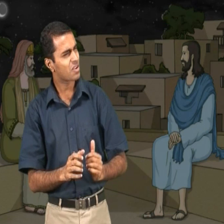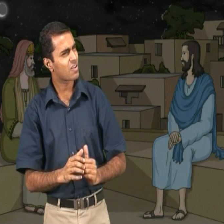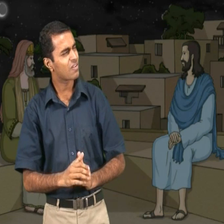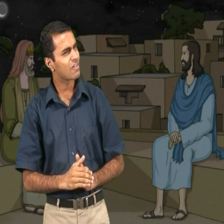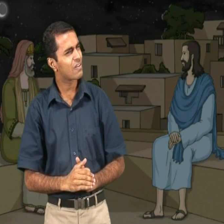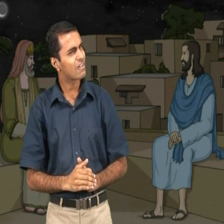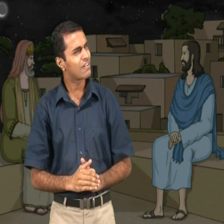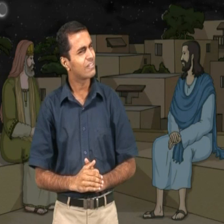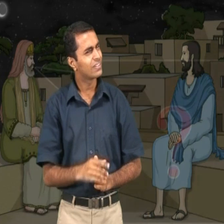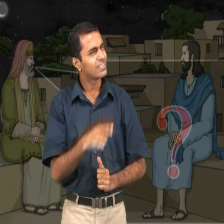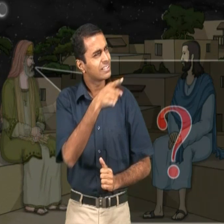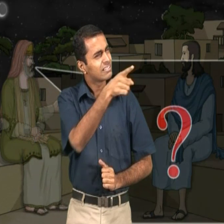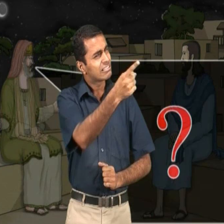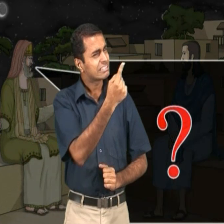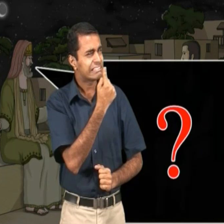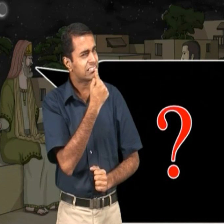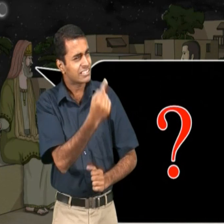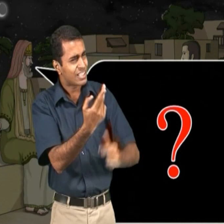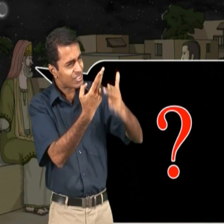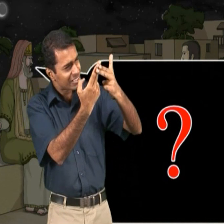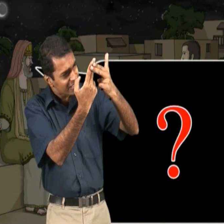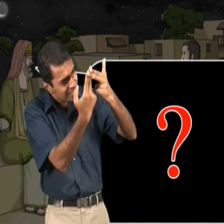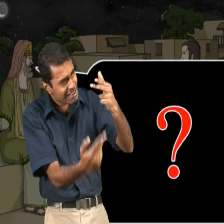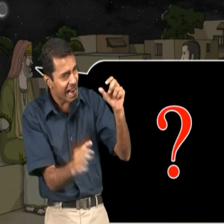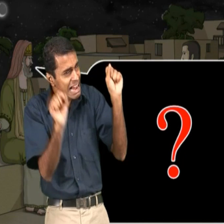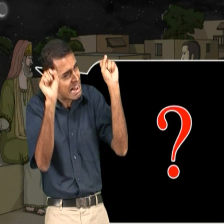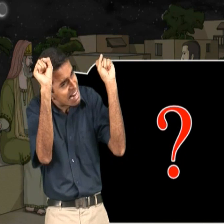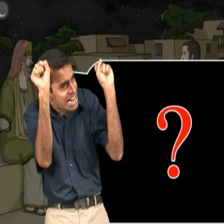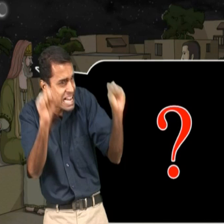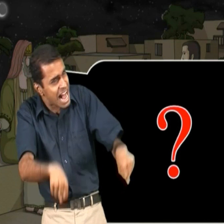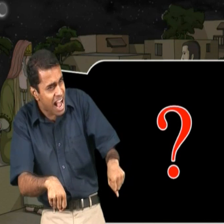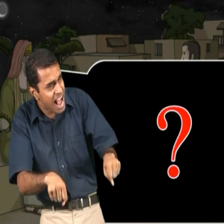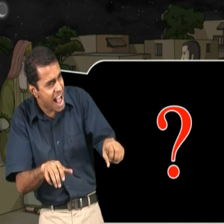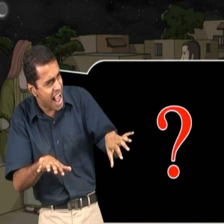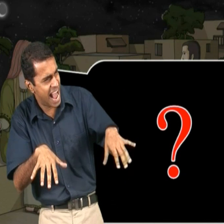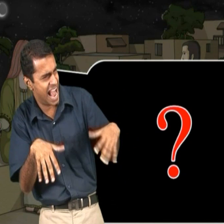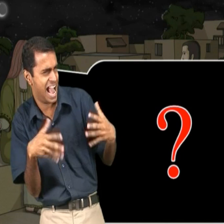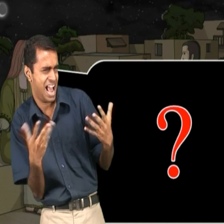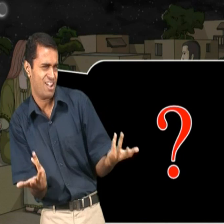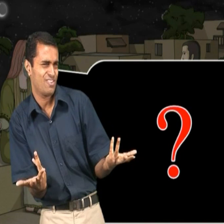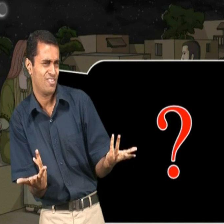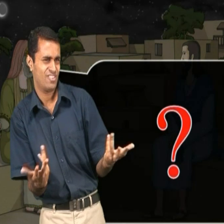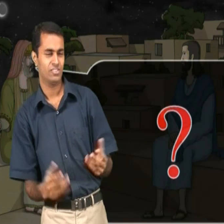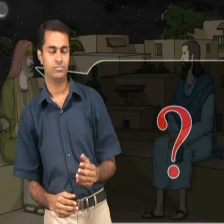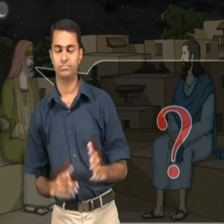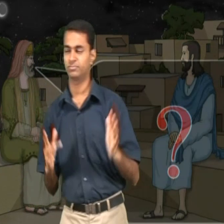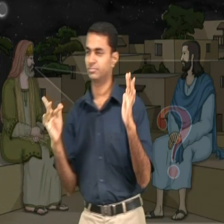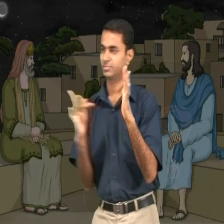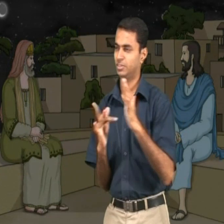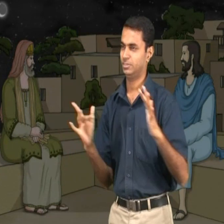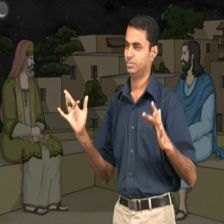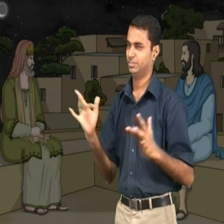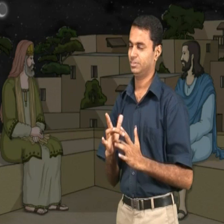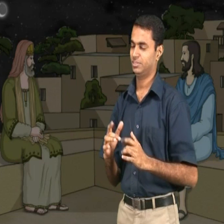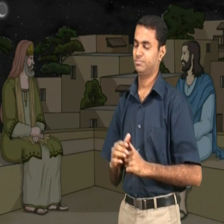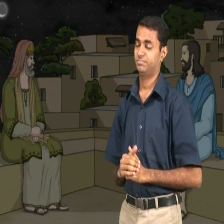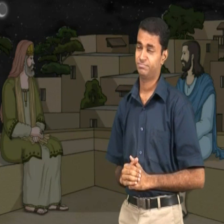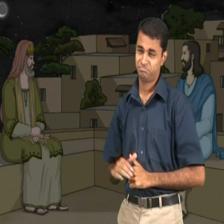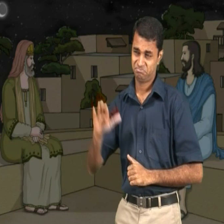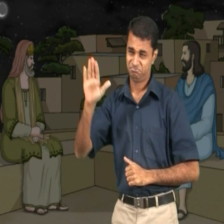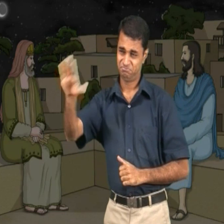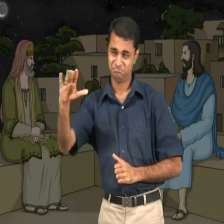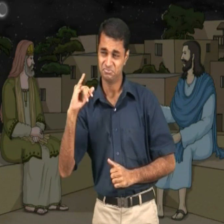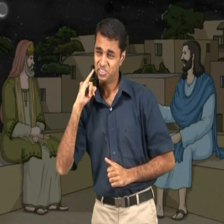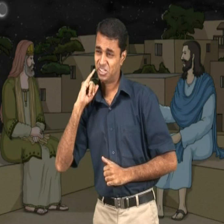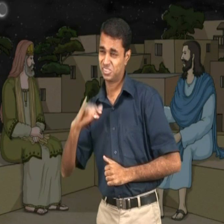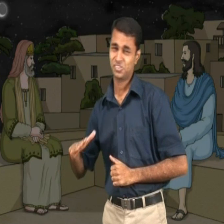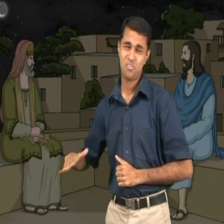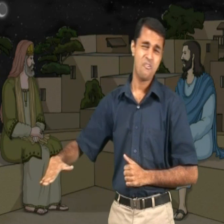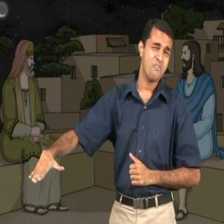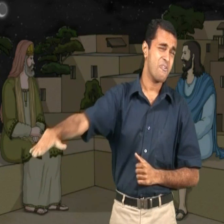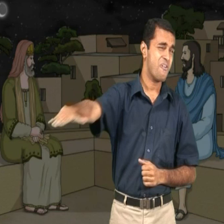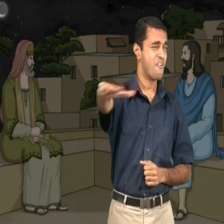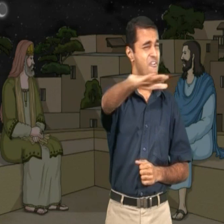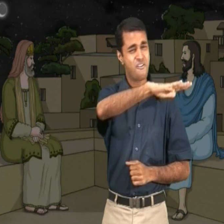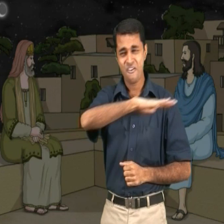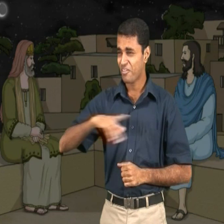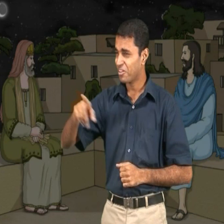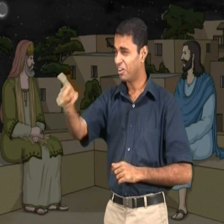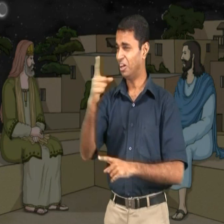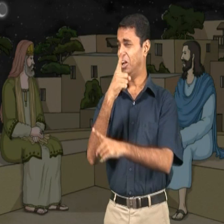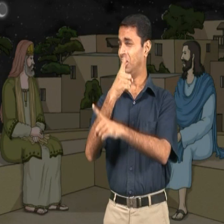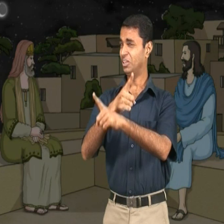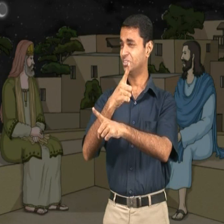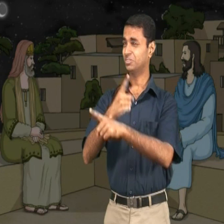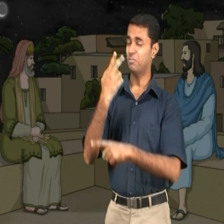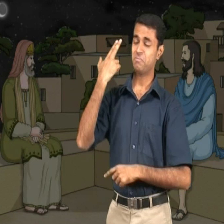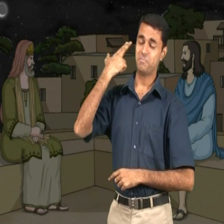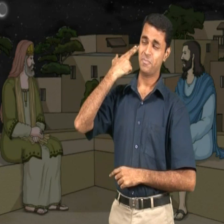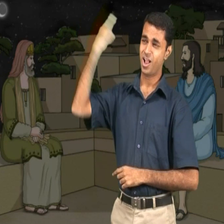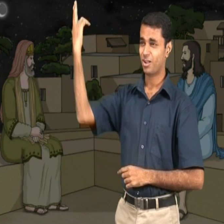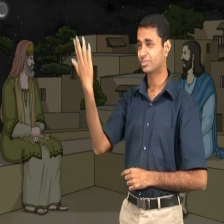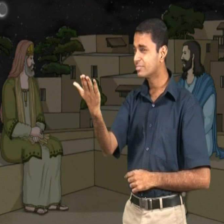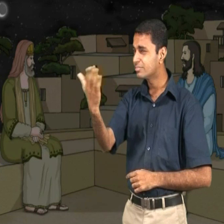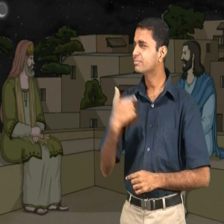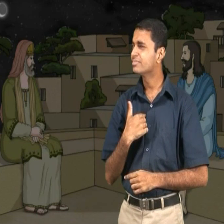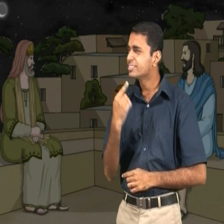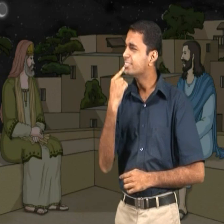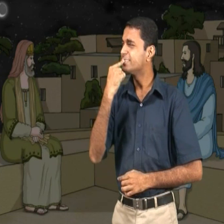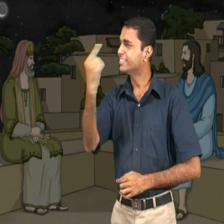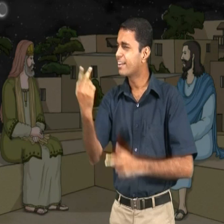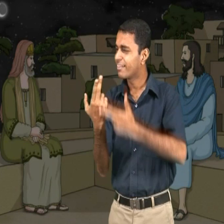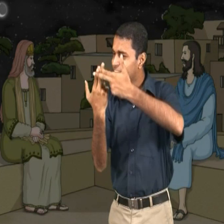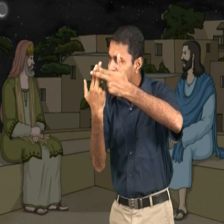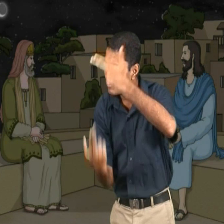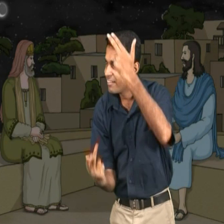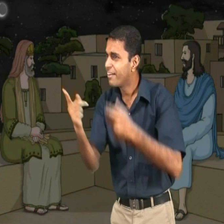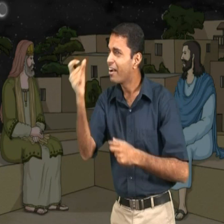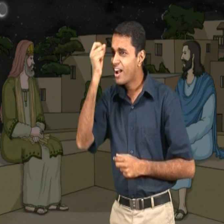“How can this be?” Nicodemus asked. “You are Israel’s teacher,” said Jesus, “and you do not understand these things?